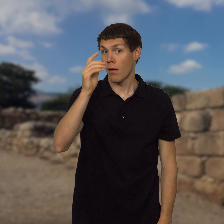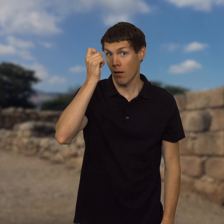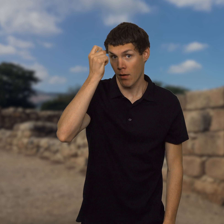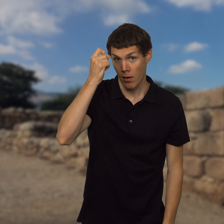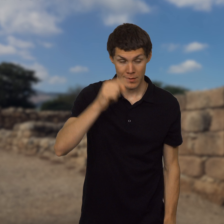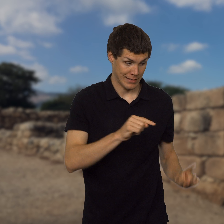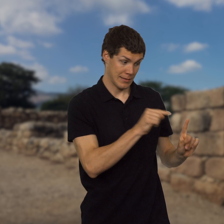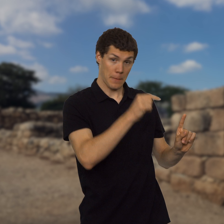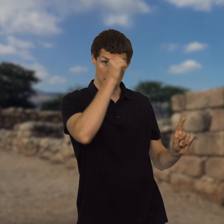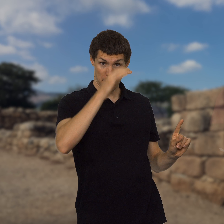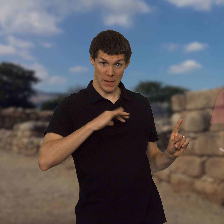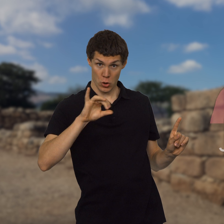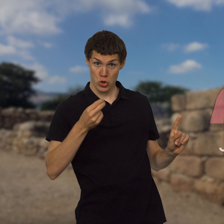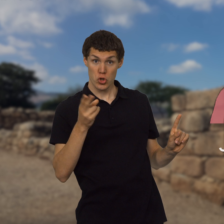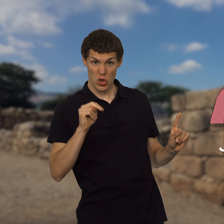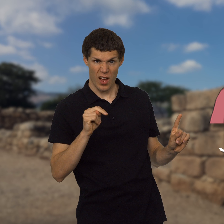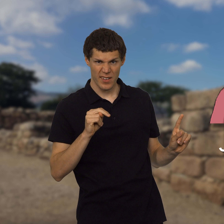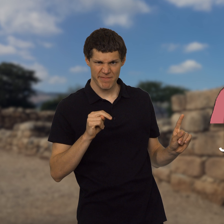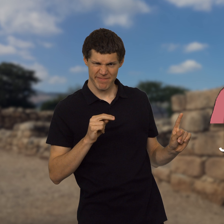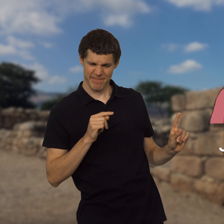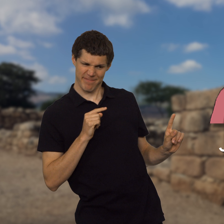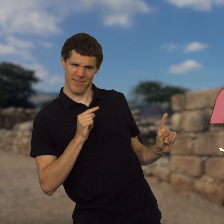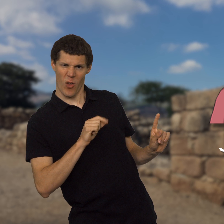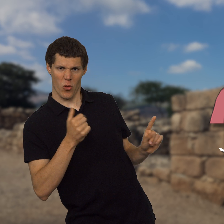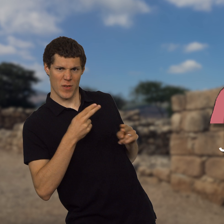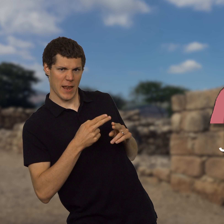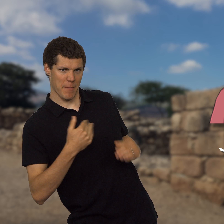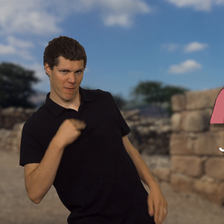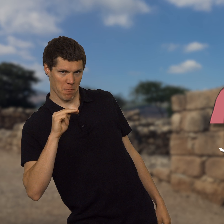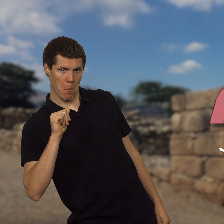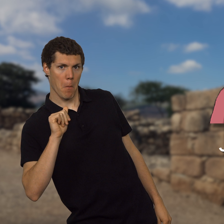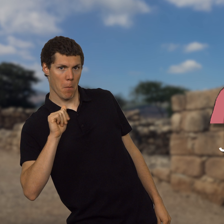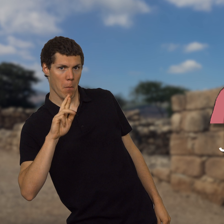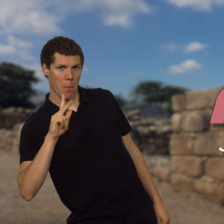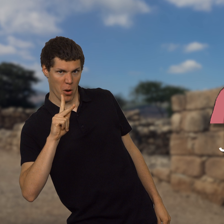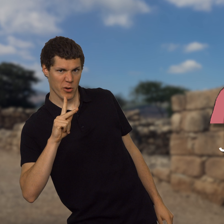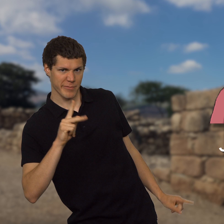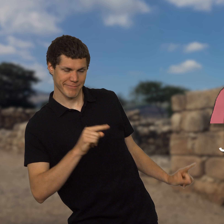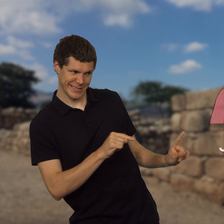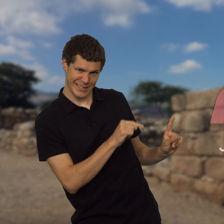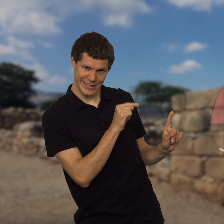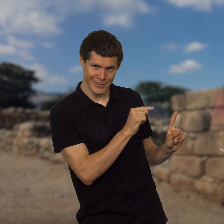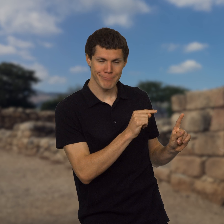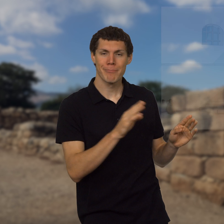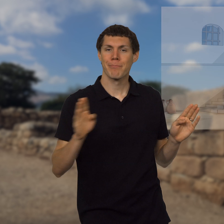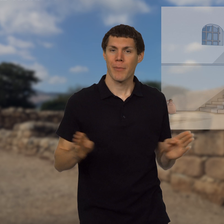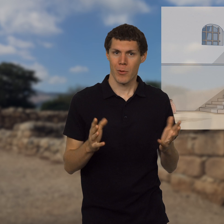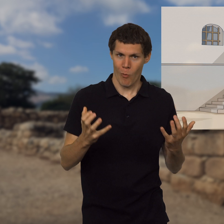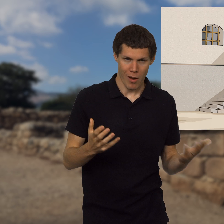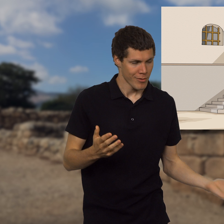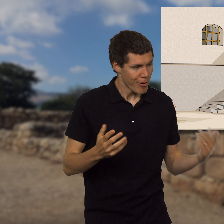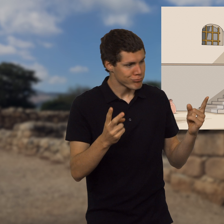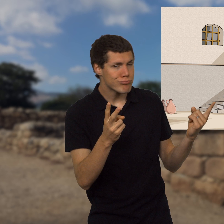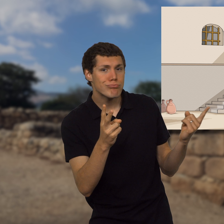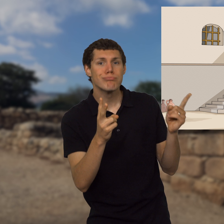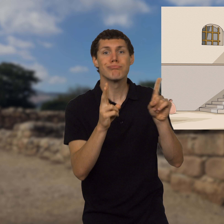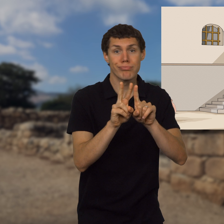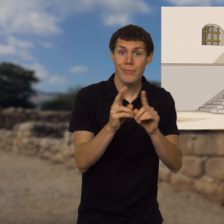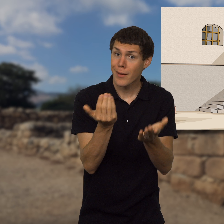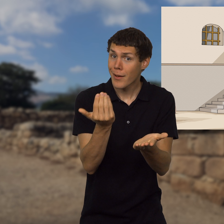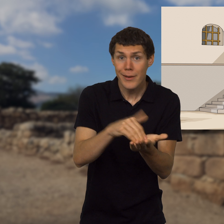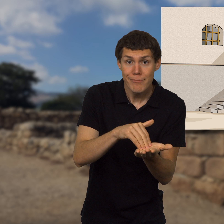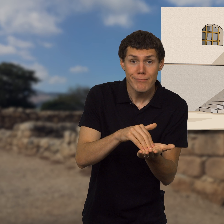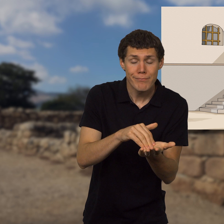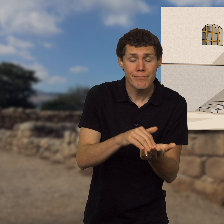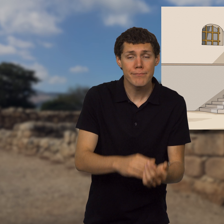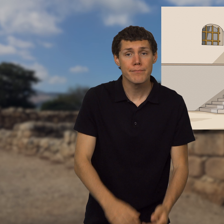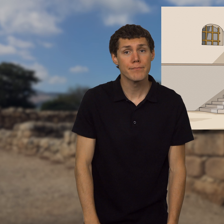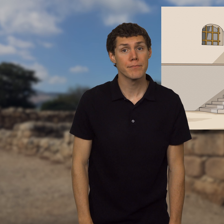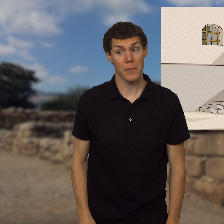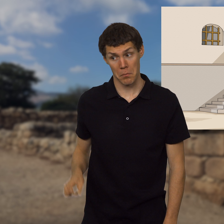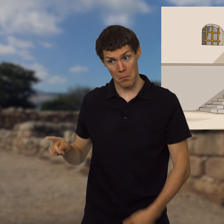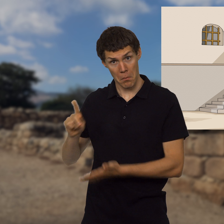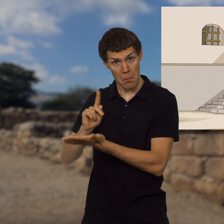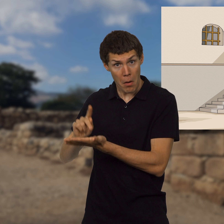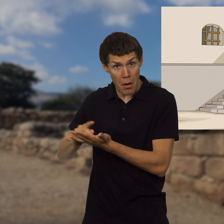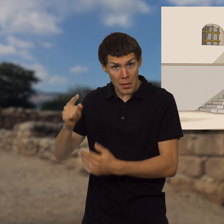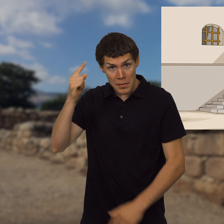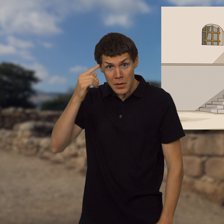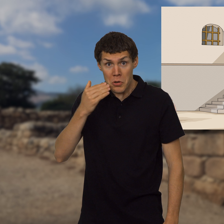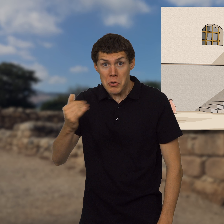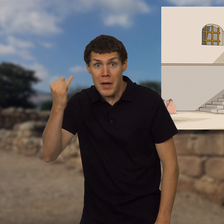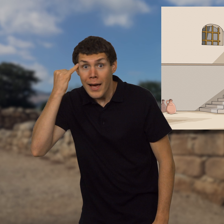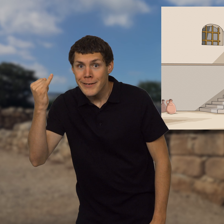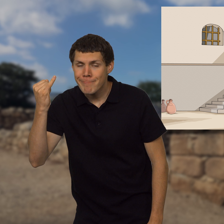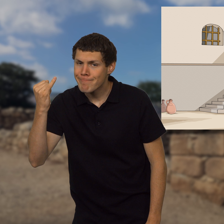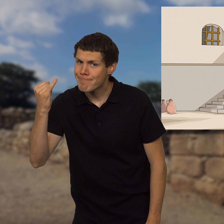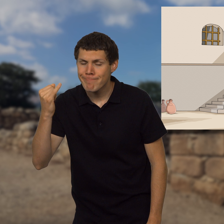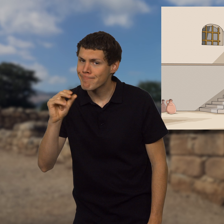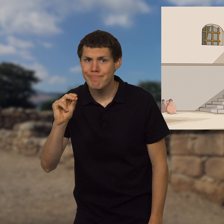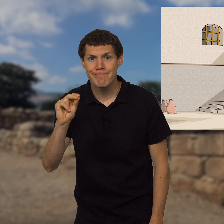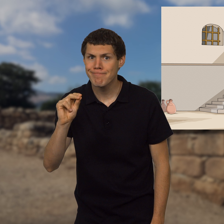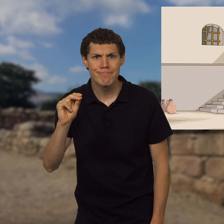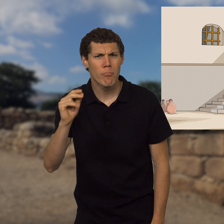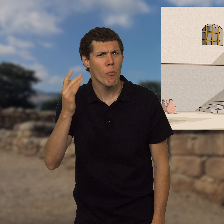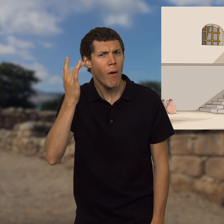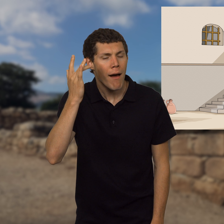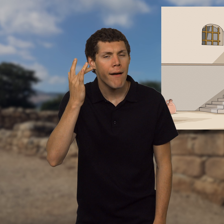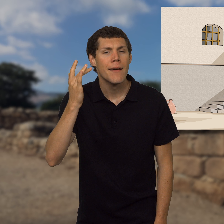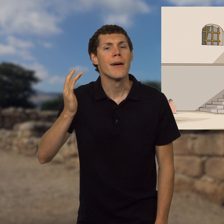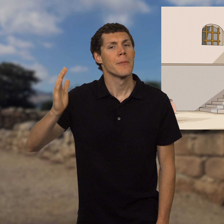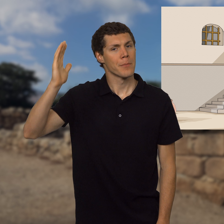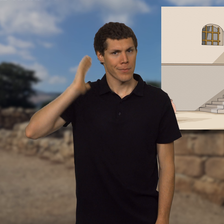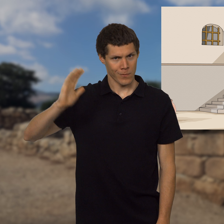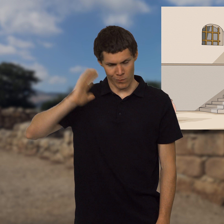Barnabas wanted to take John, also called Mark.